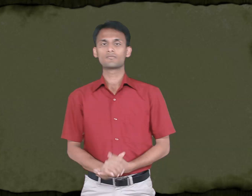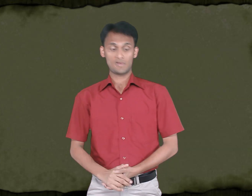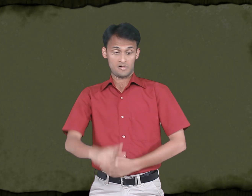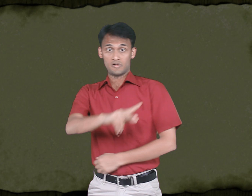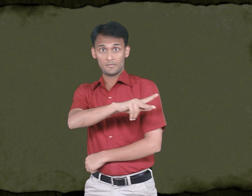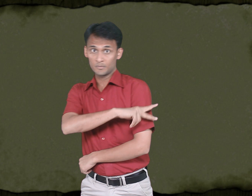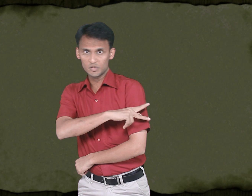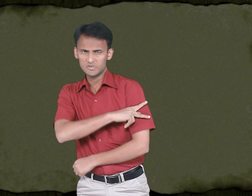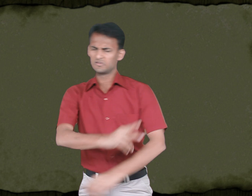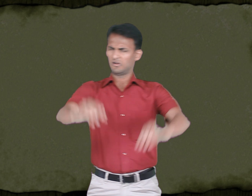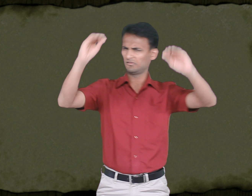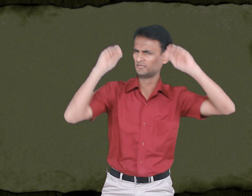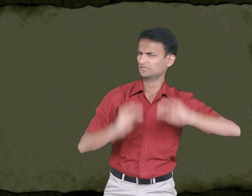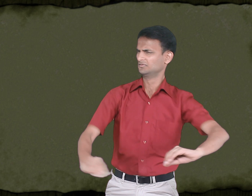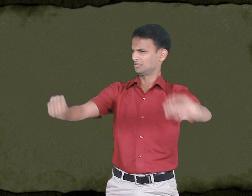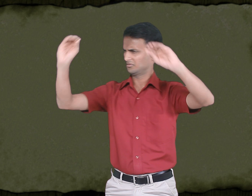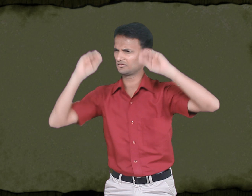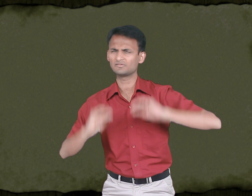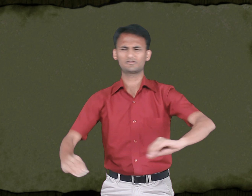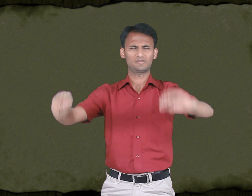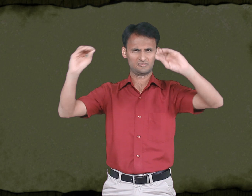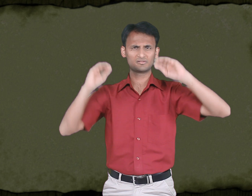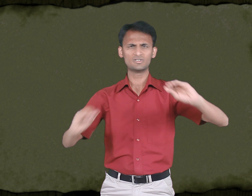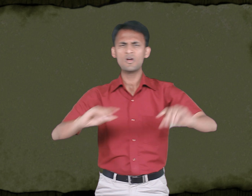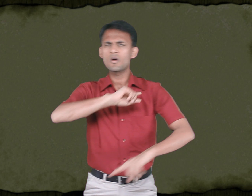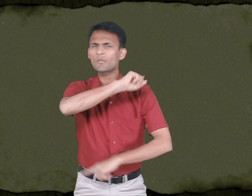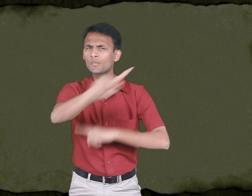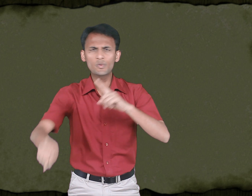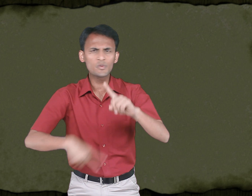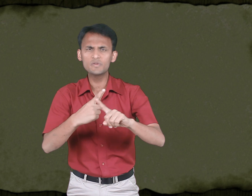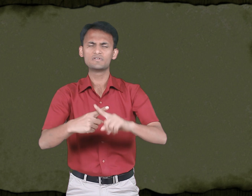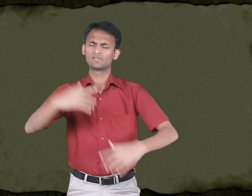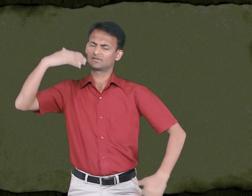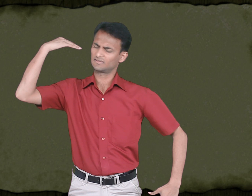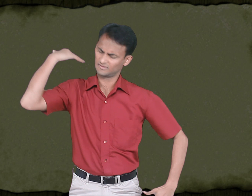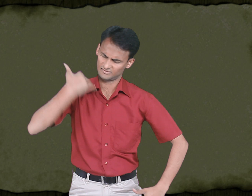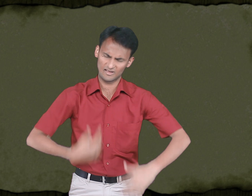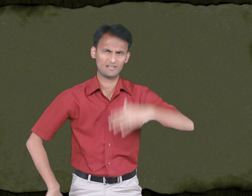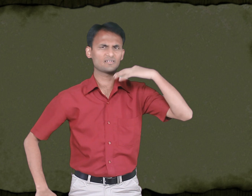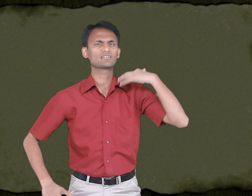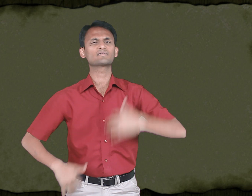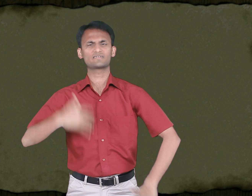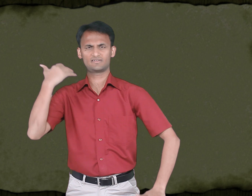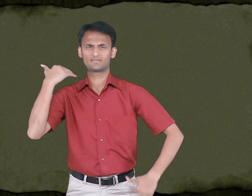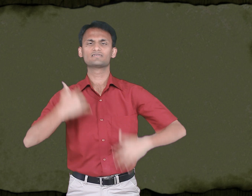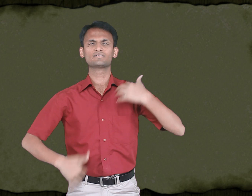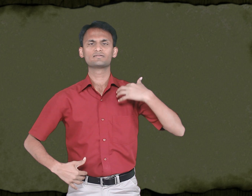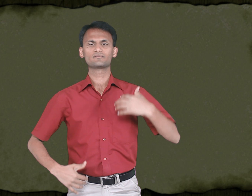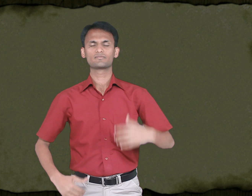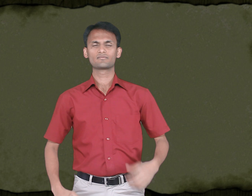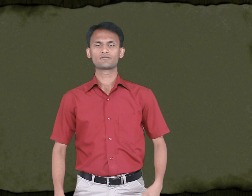Paul teaches about suffering